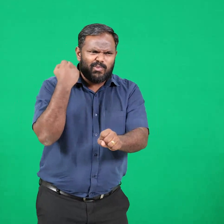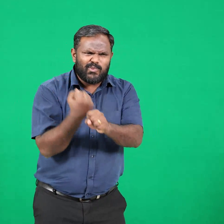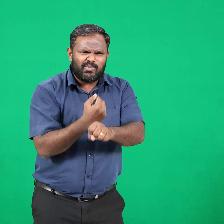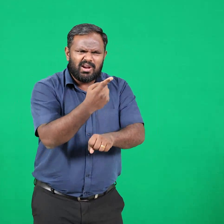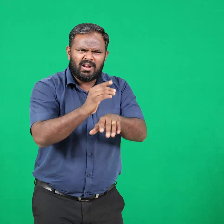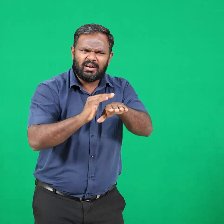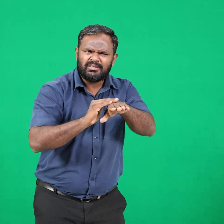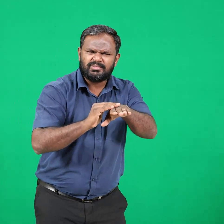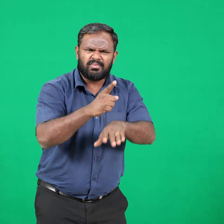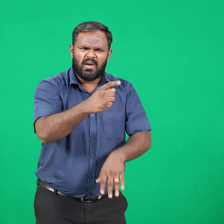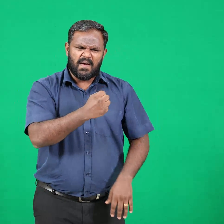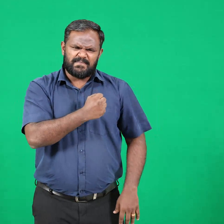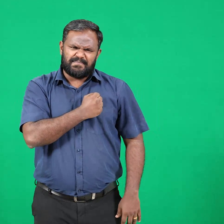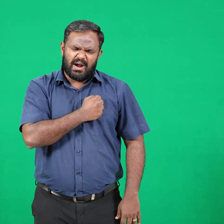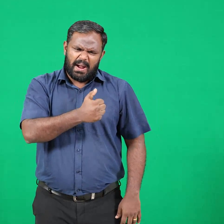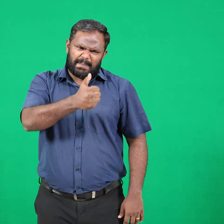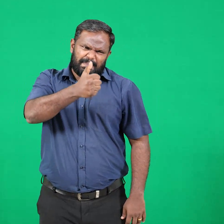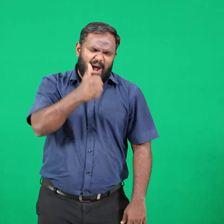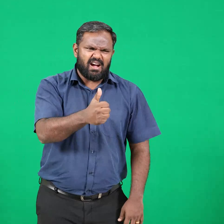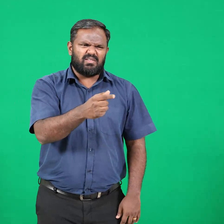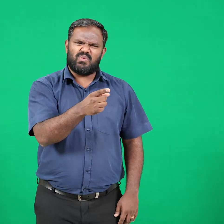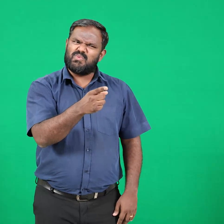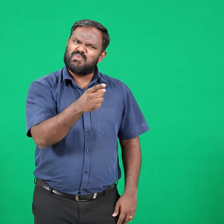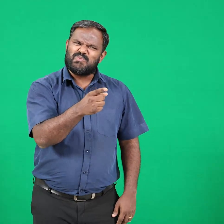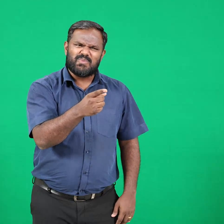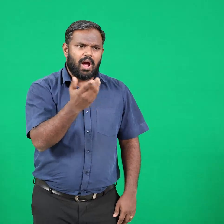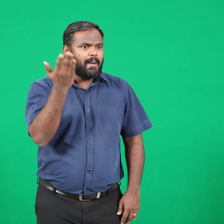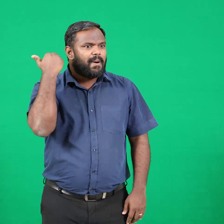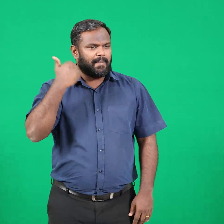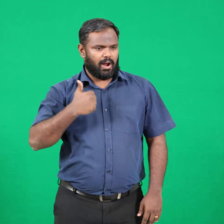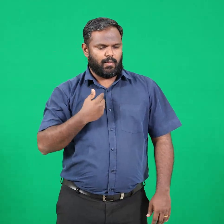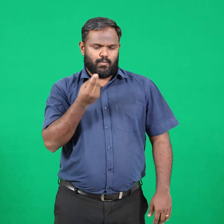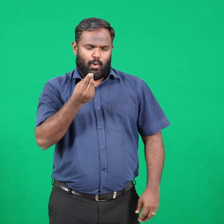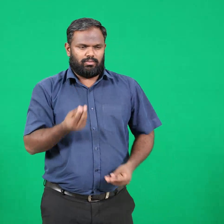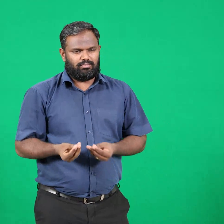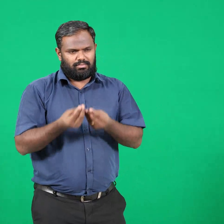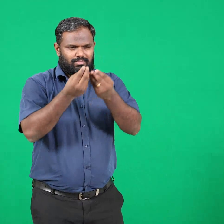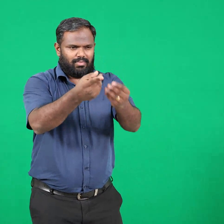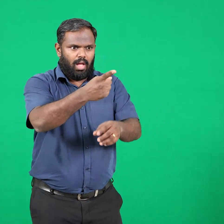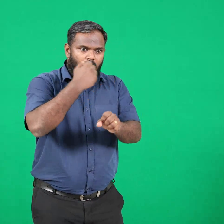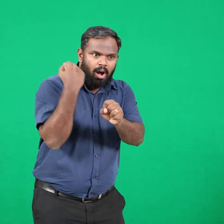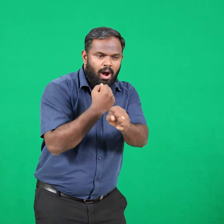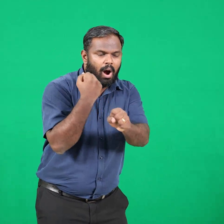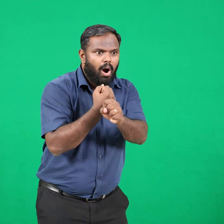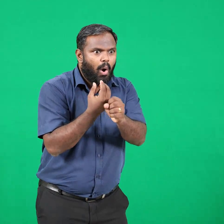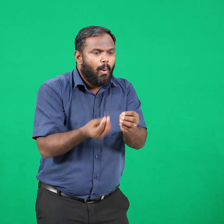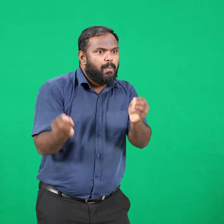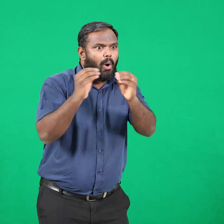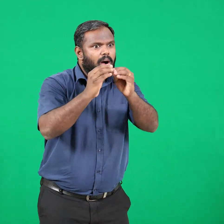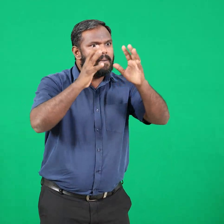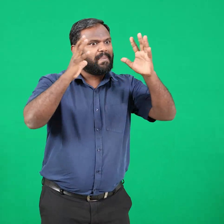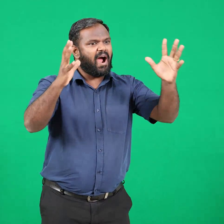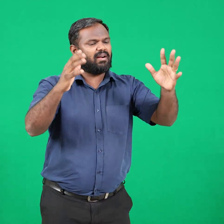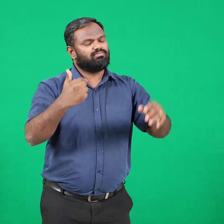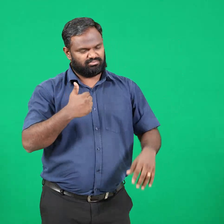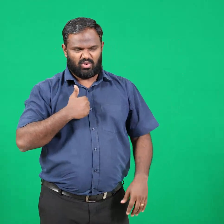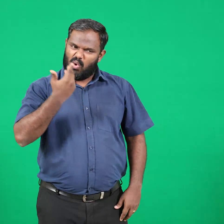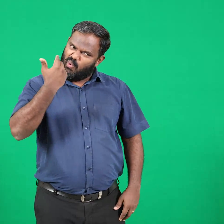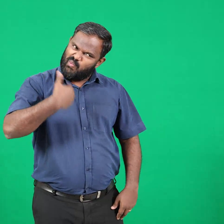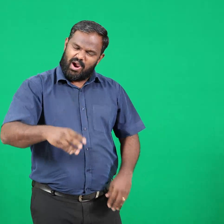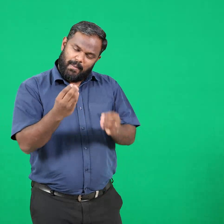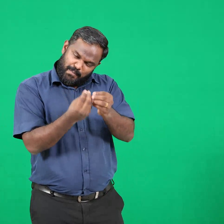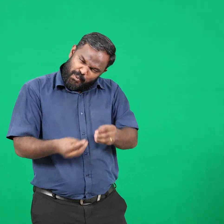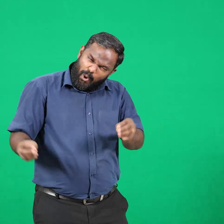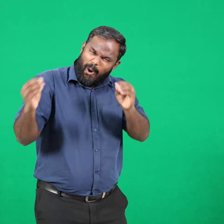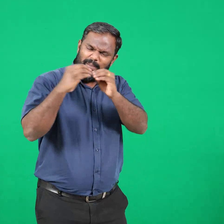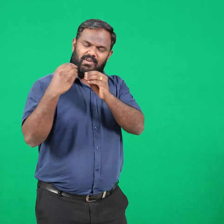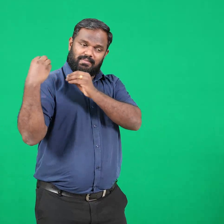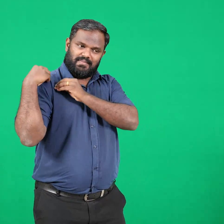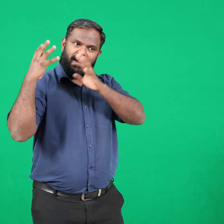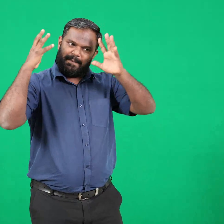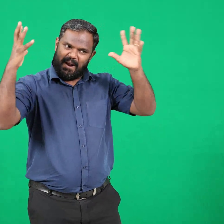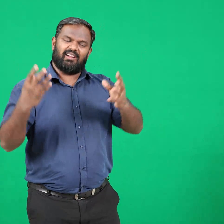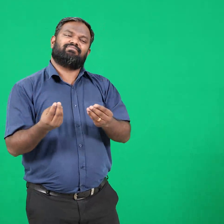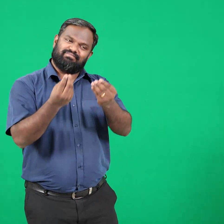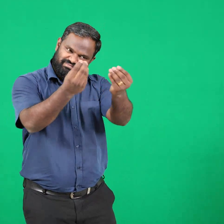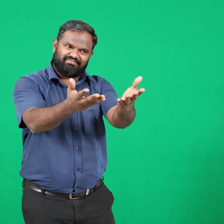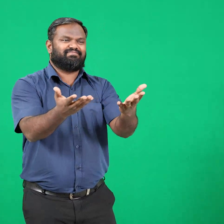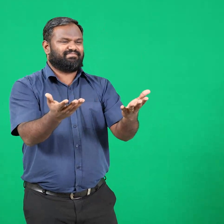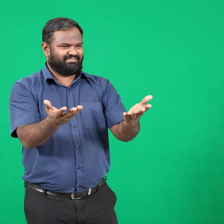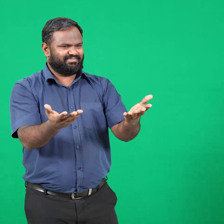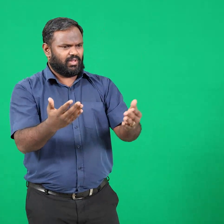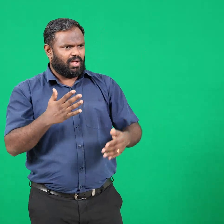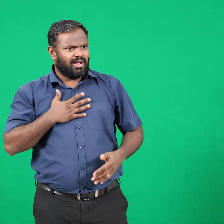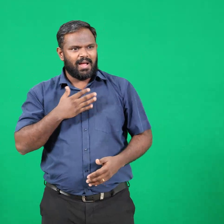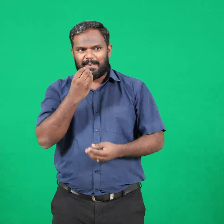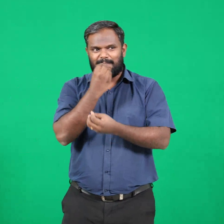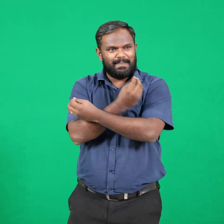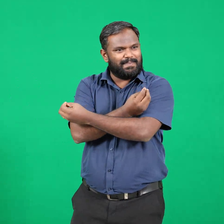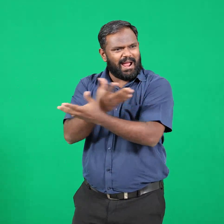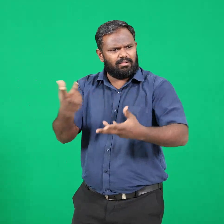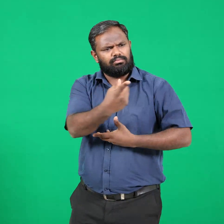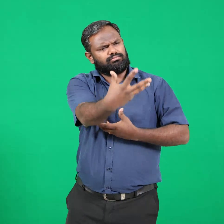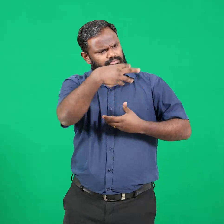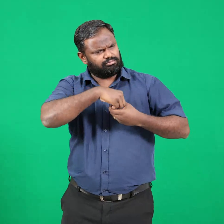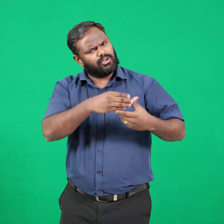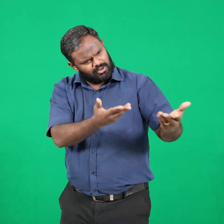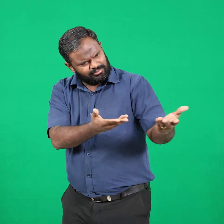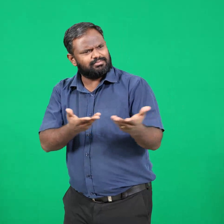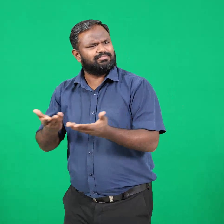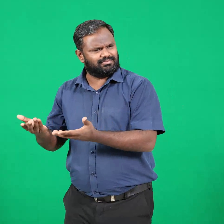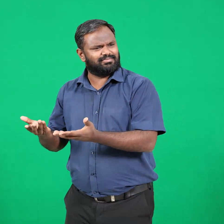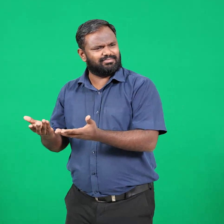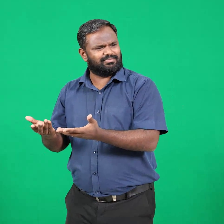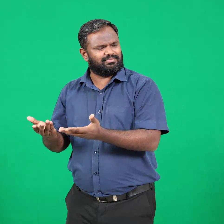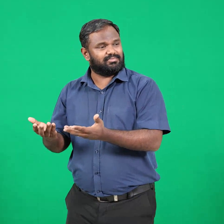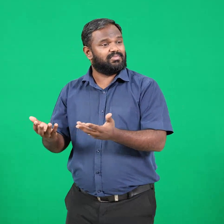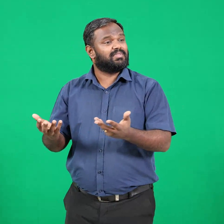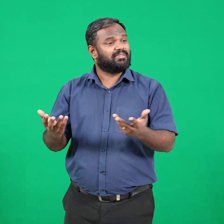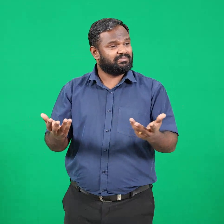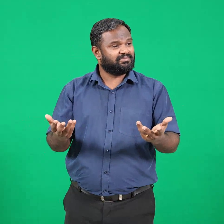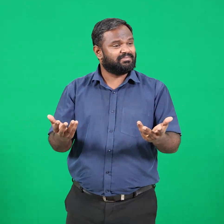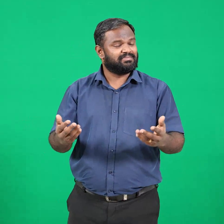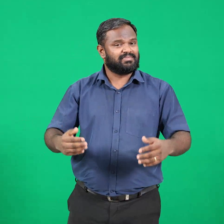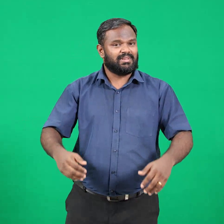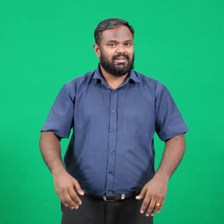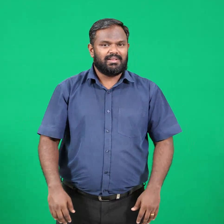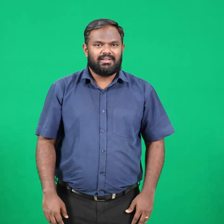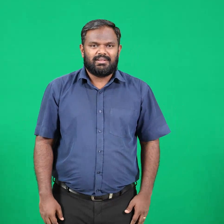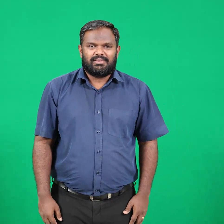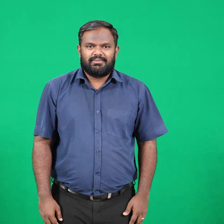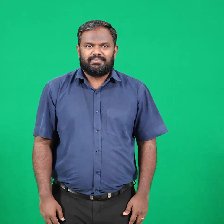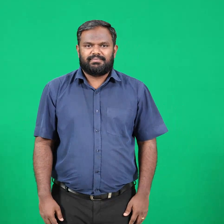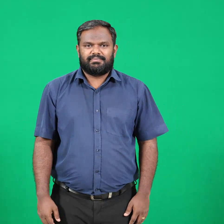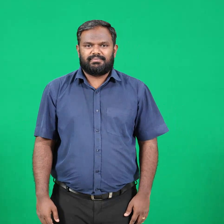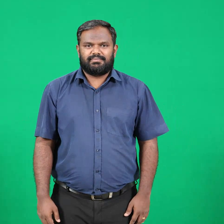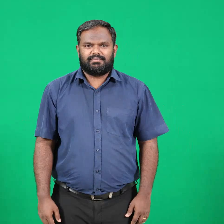You have been faithful with a few things; I will put you in charge of many things. Enter into the joy of your master!'